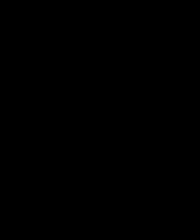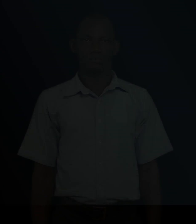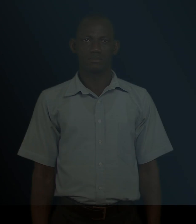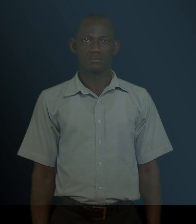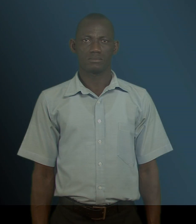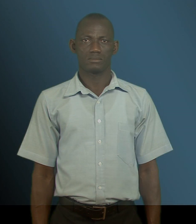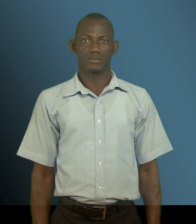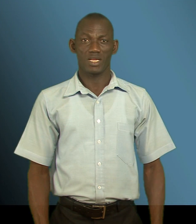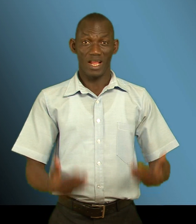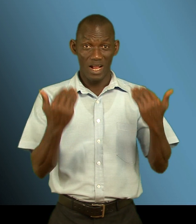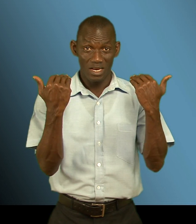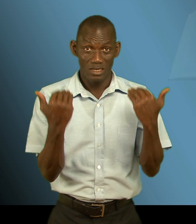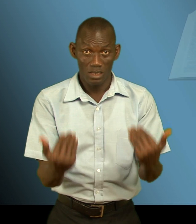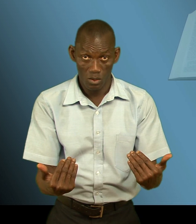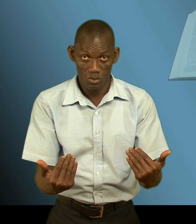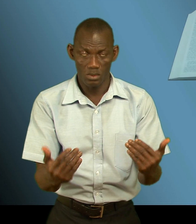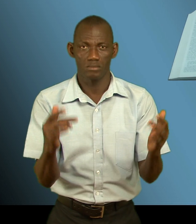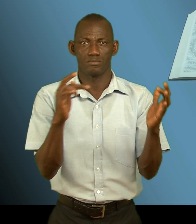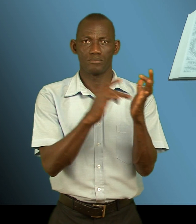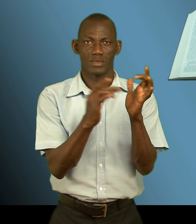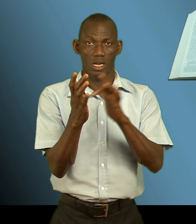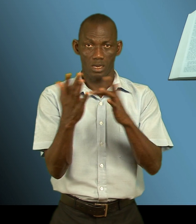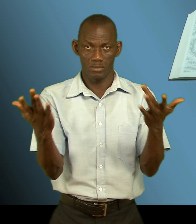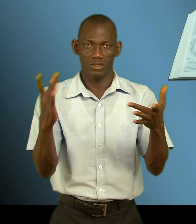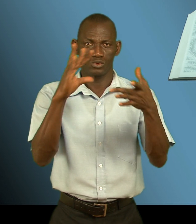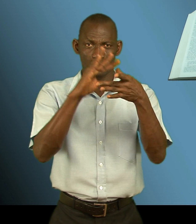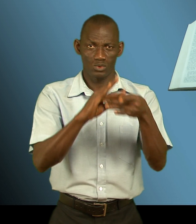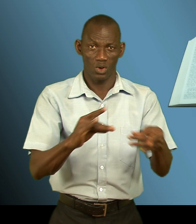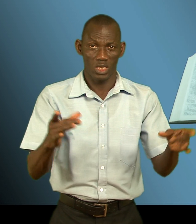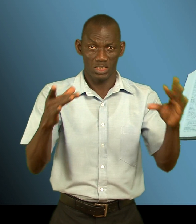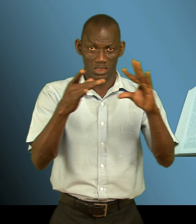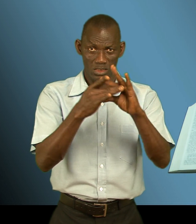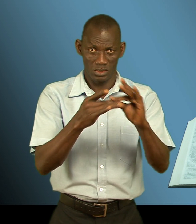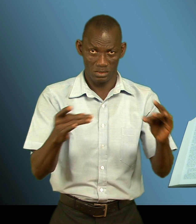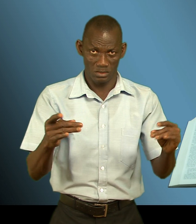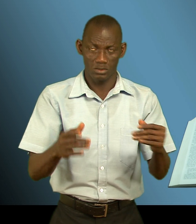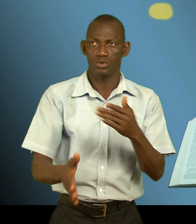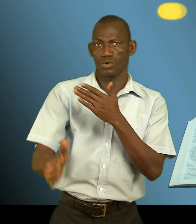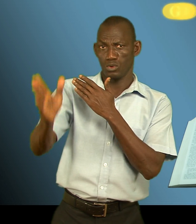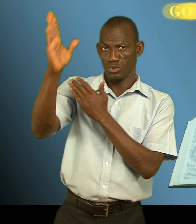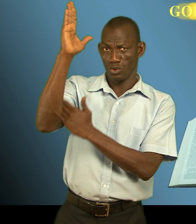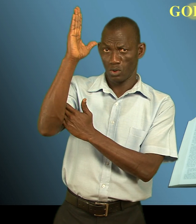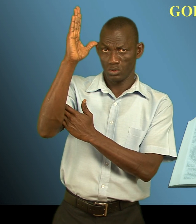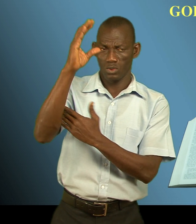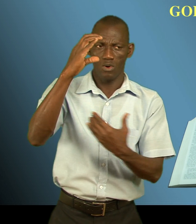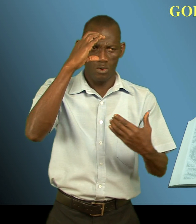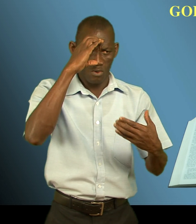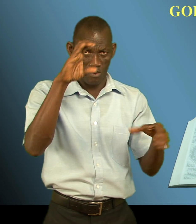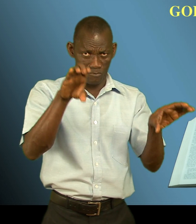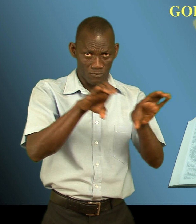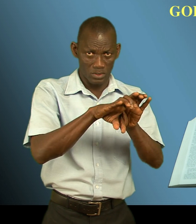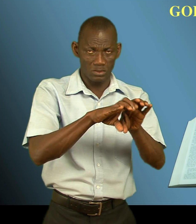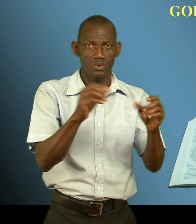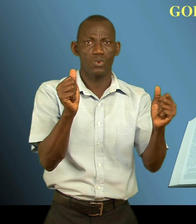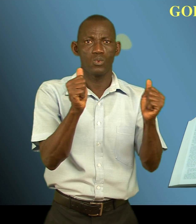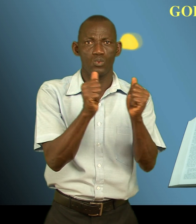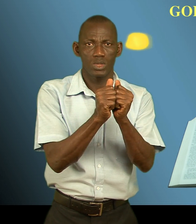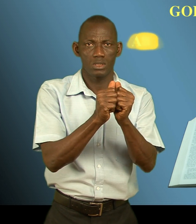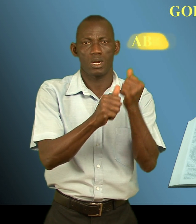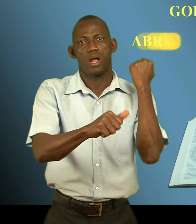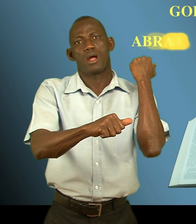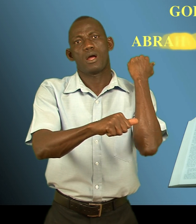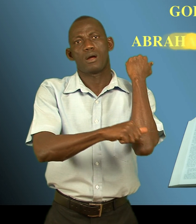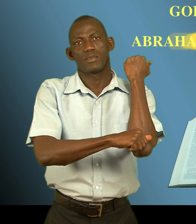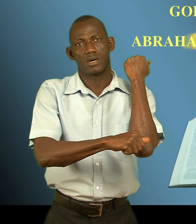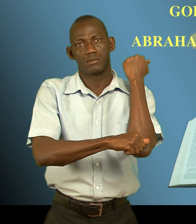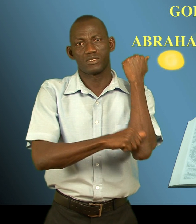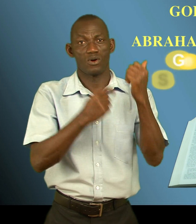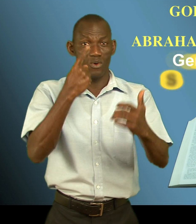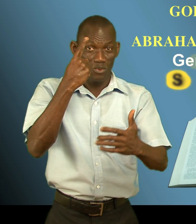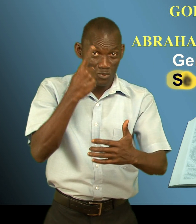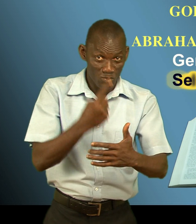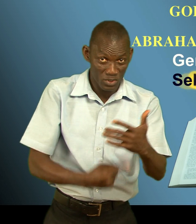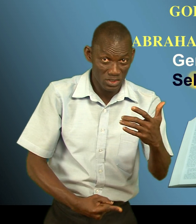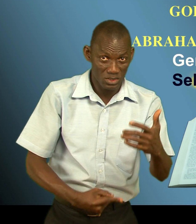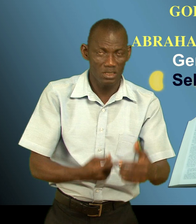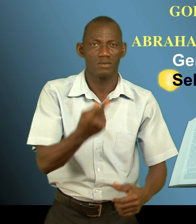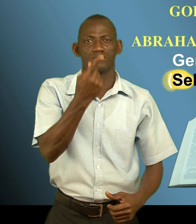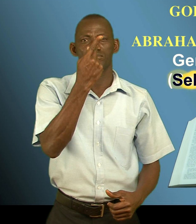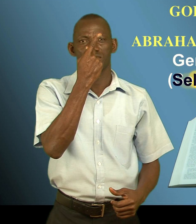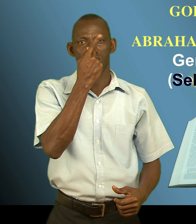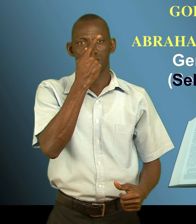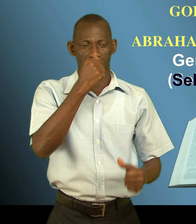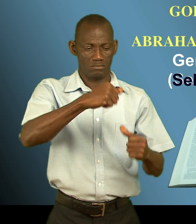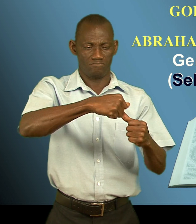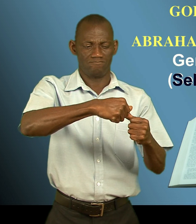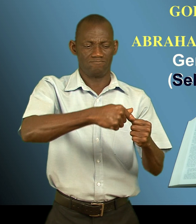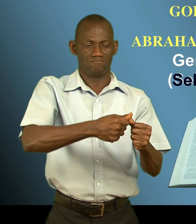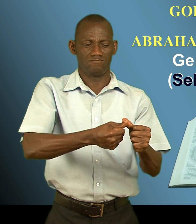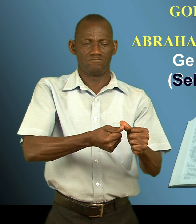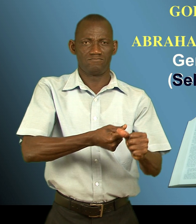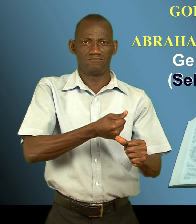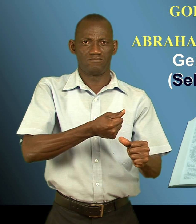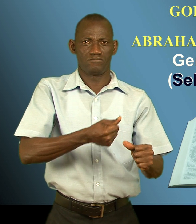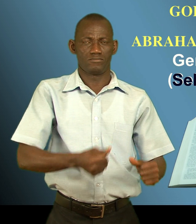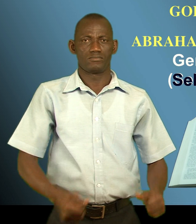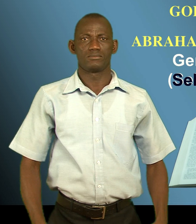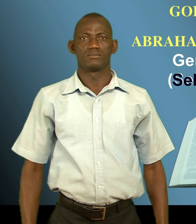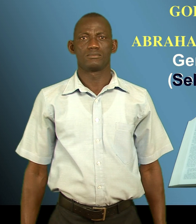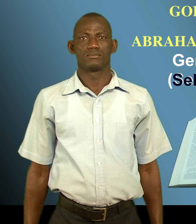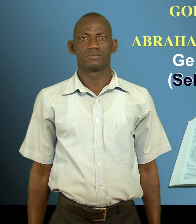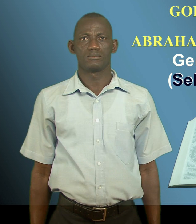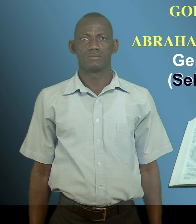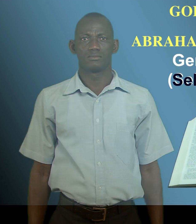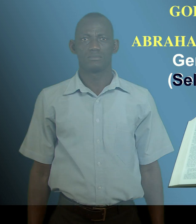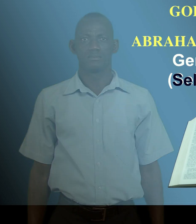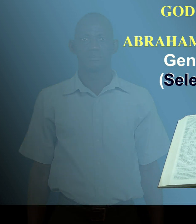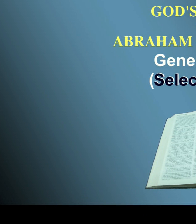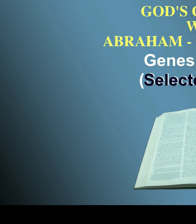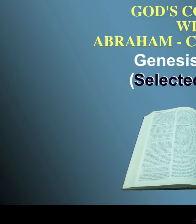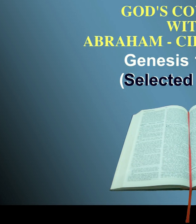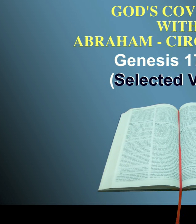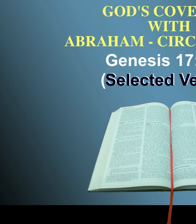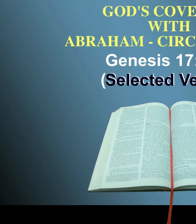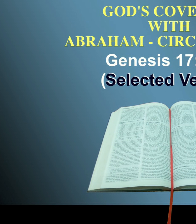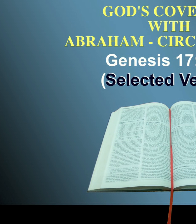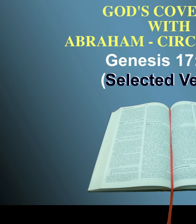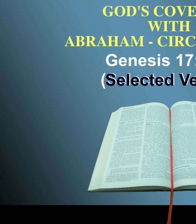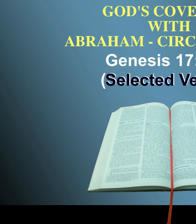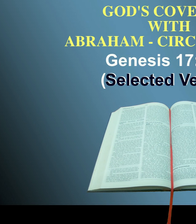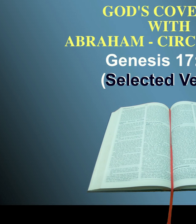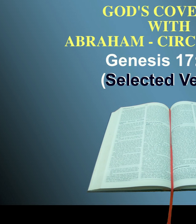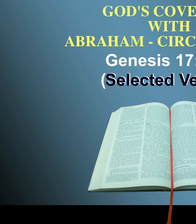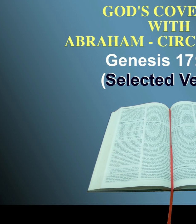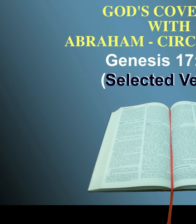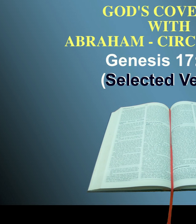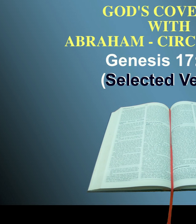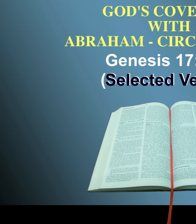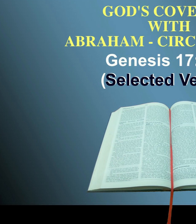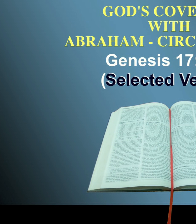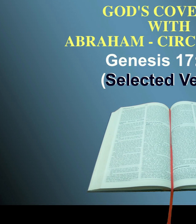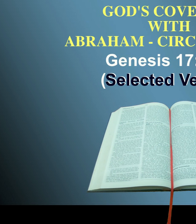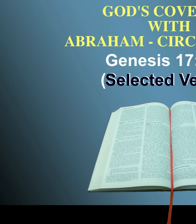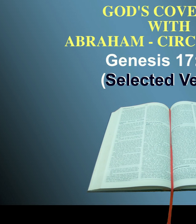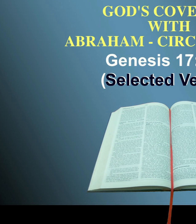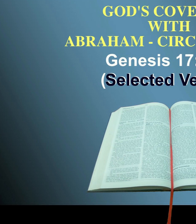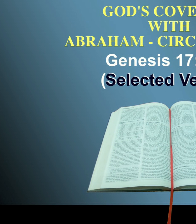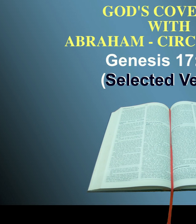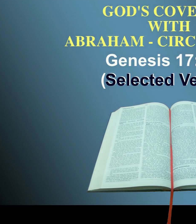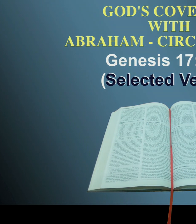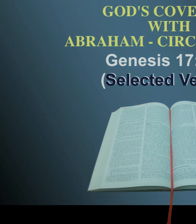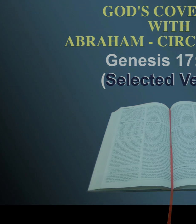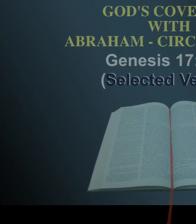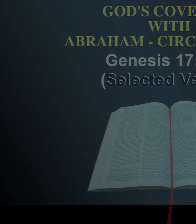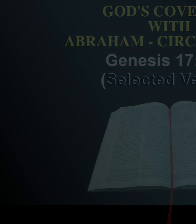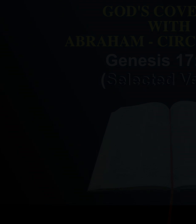God's covenant with Abraham - circumcision